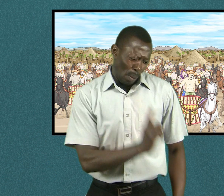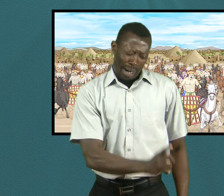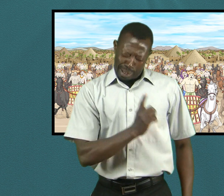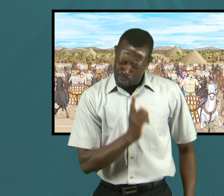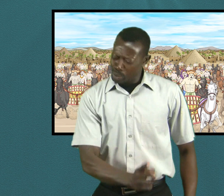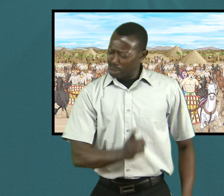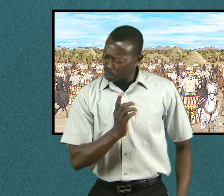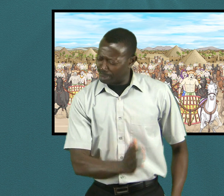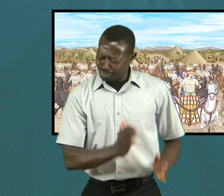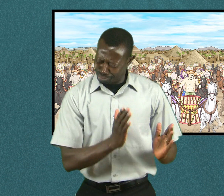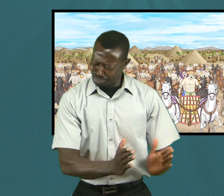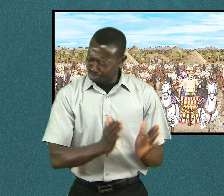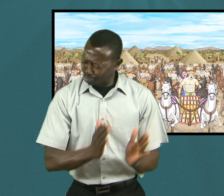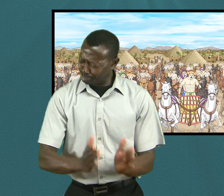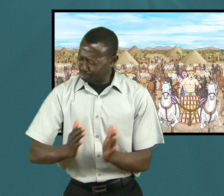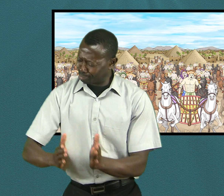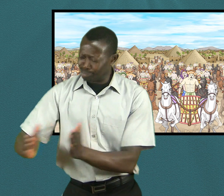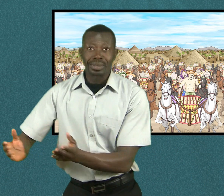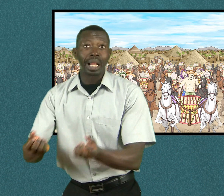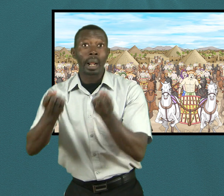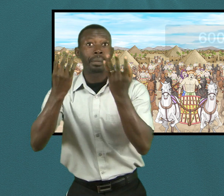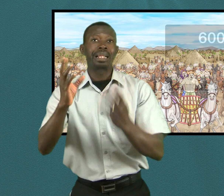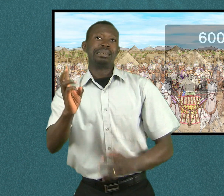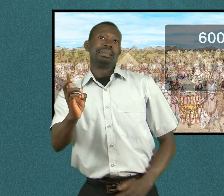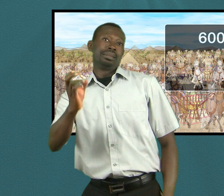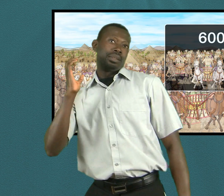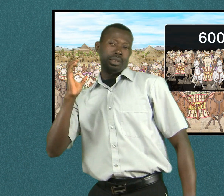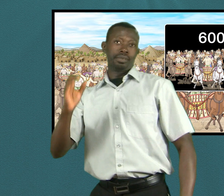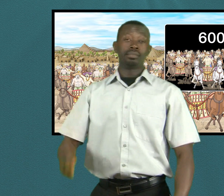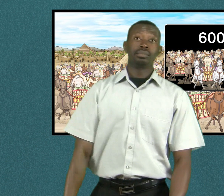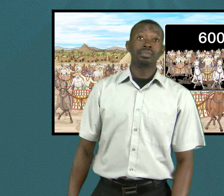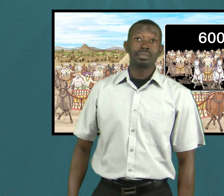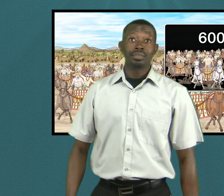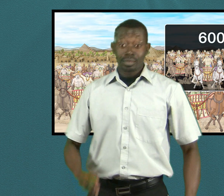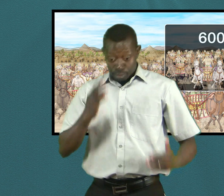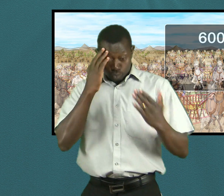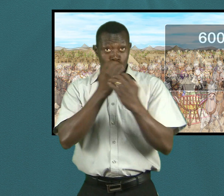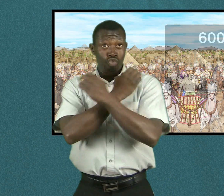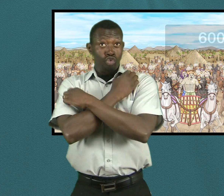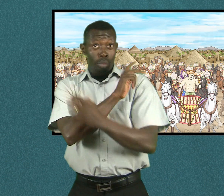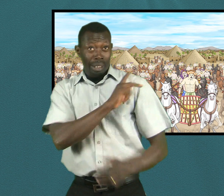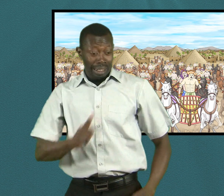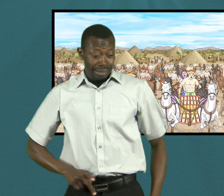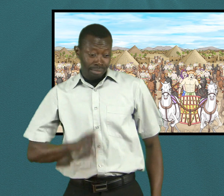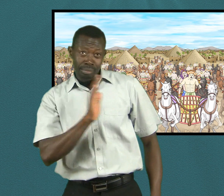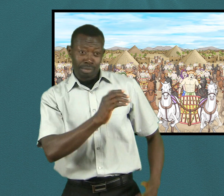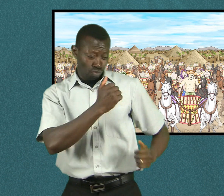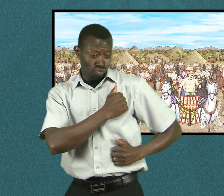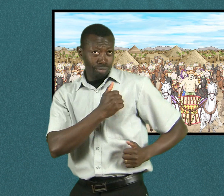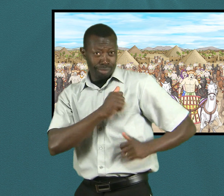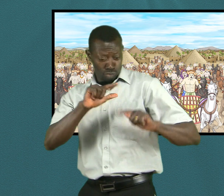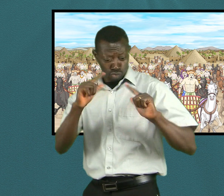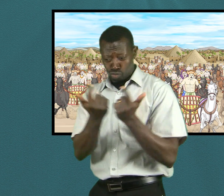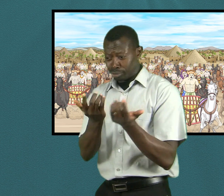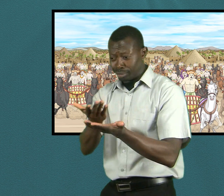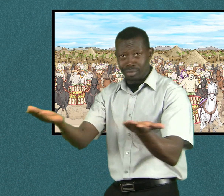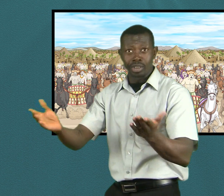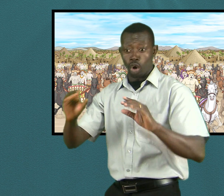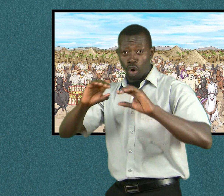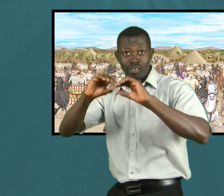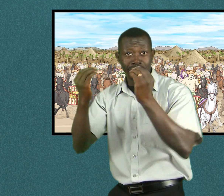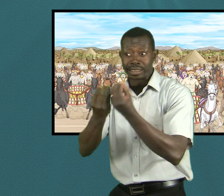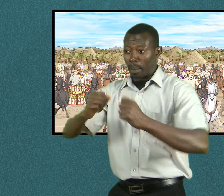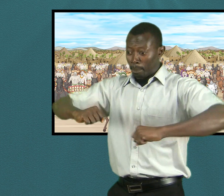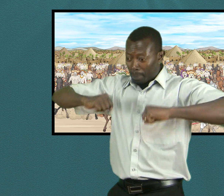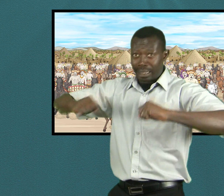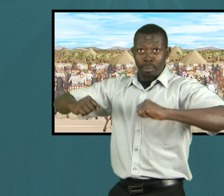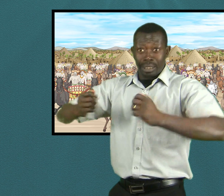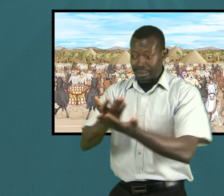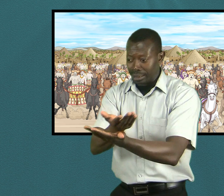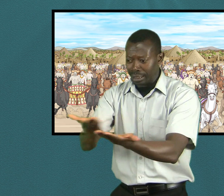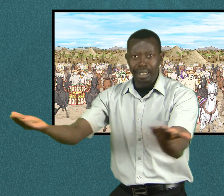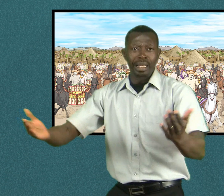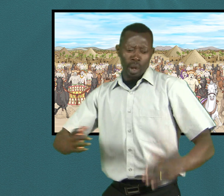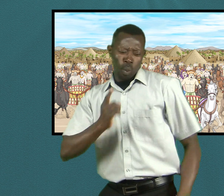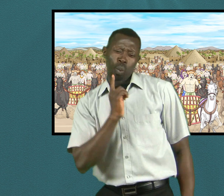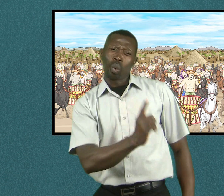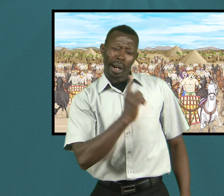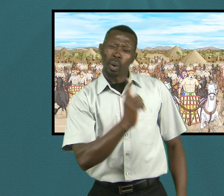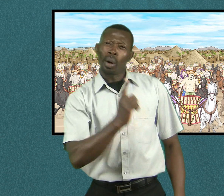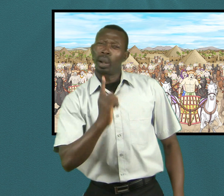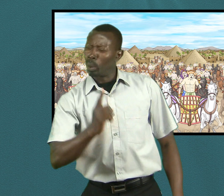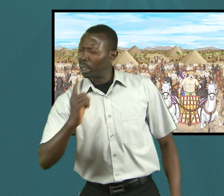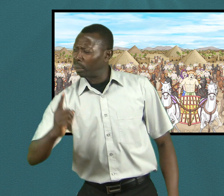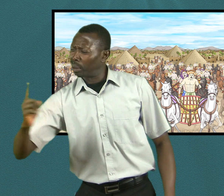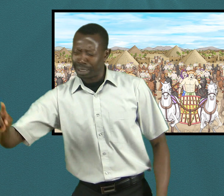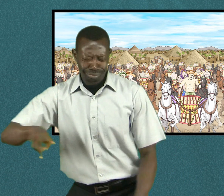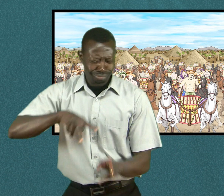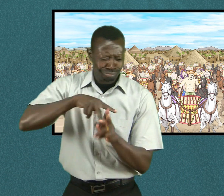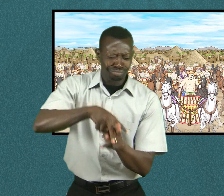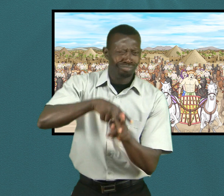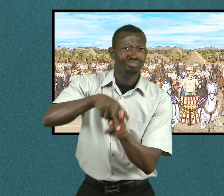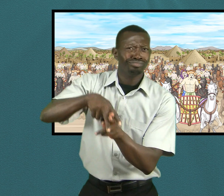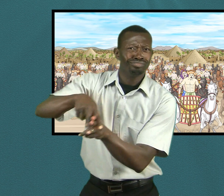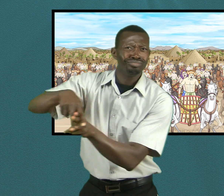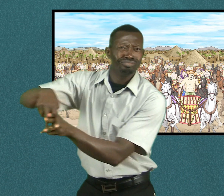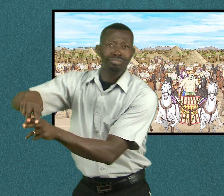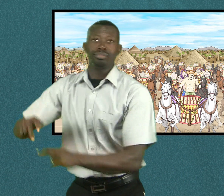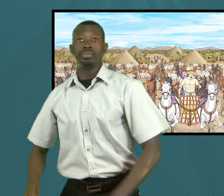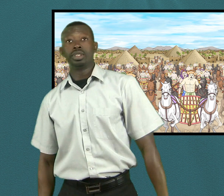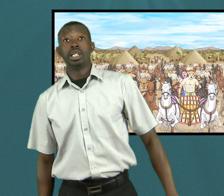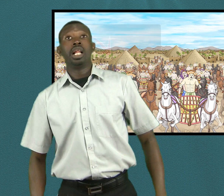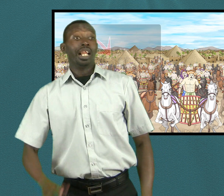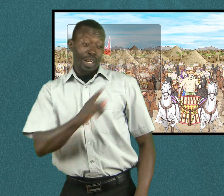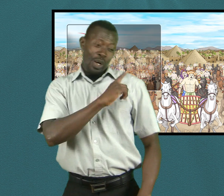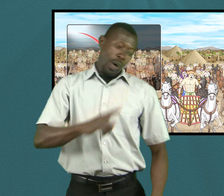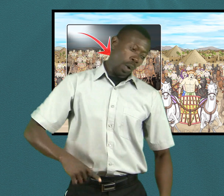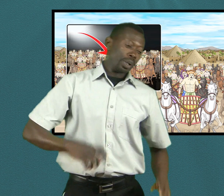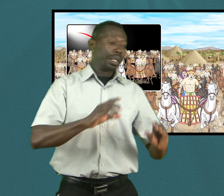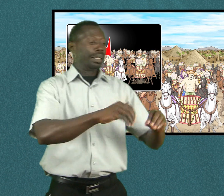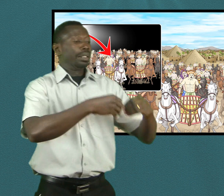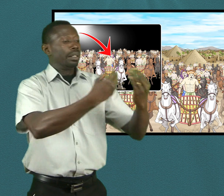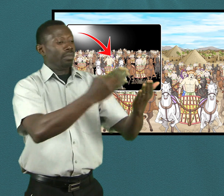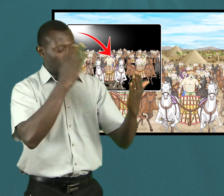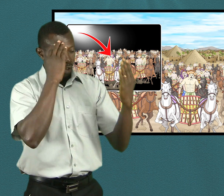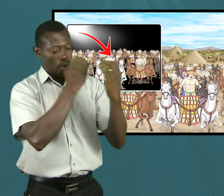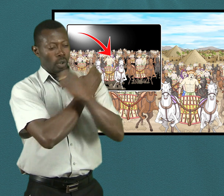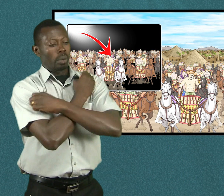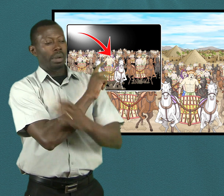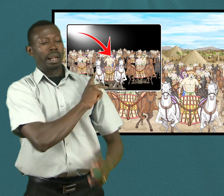He took 600 of the best chariots, and all the other chariots of Egypt, with officers over all of them.